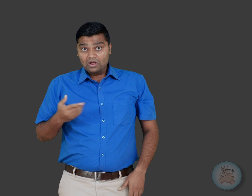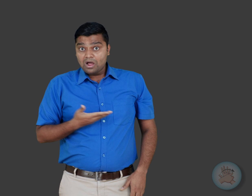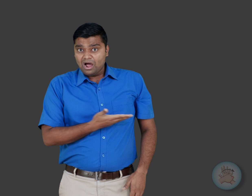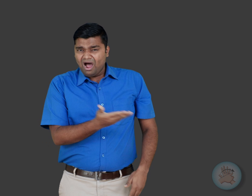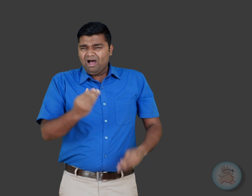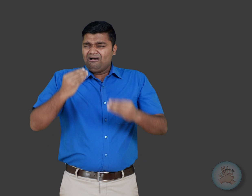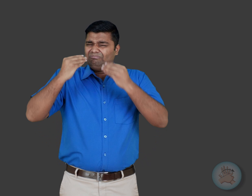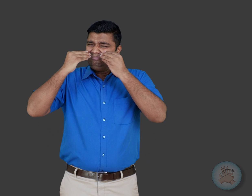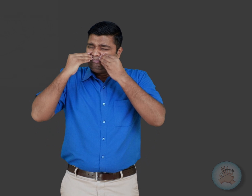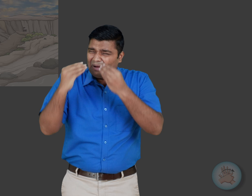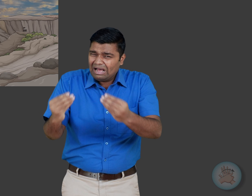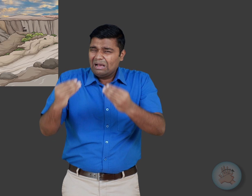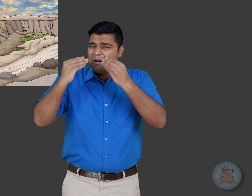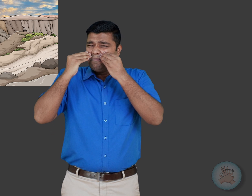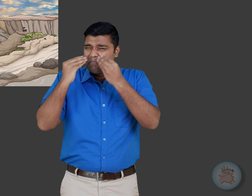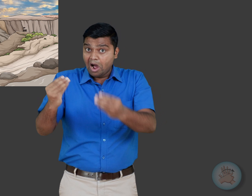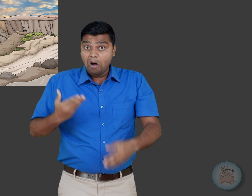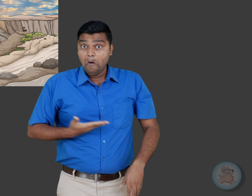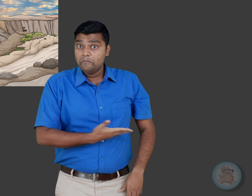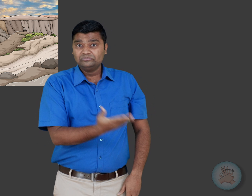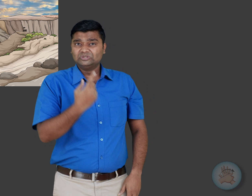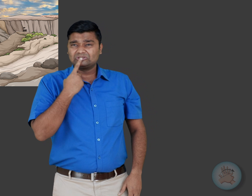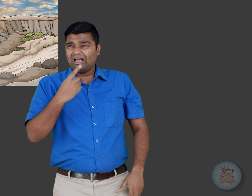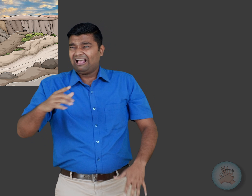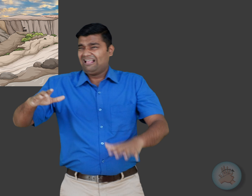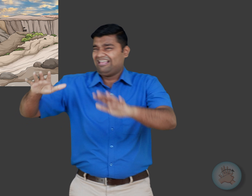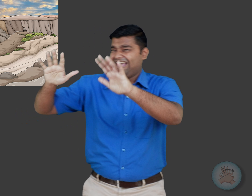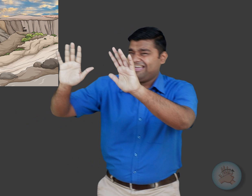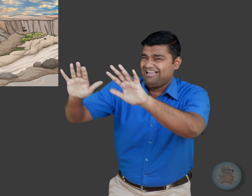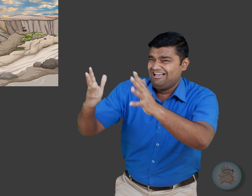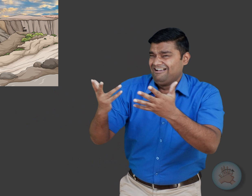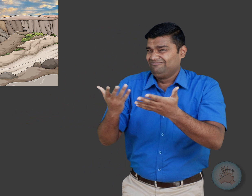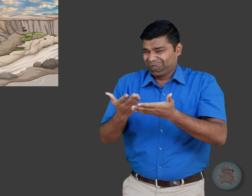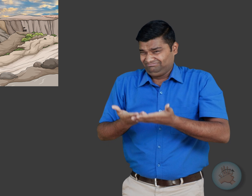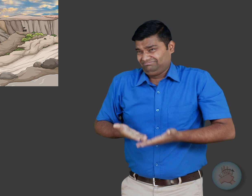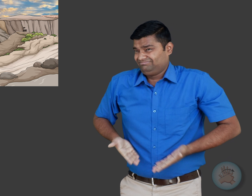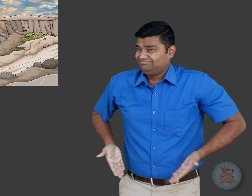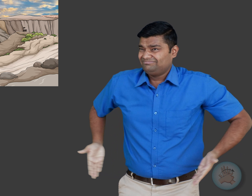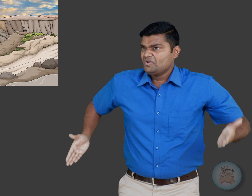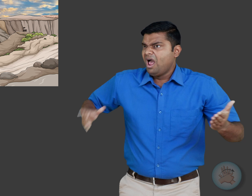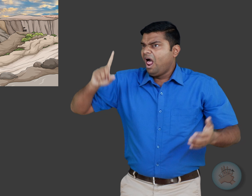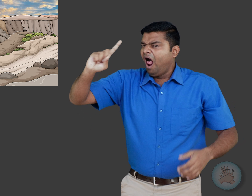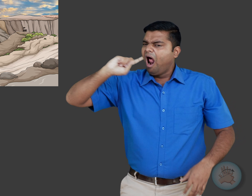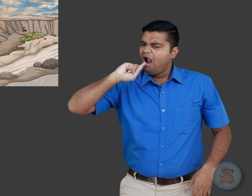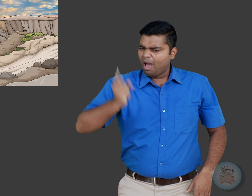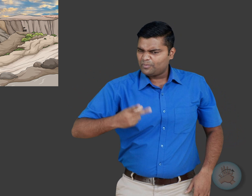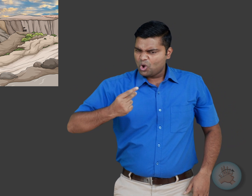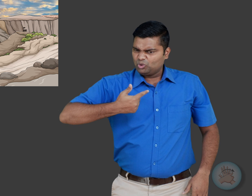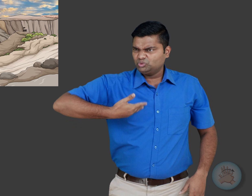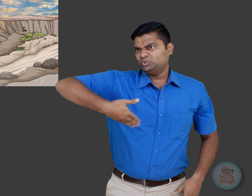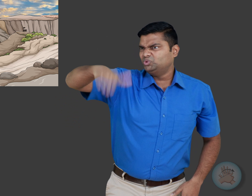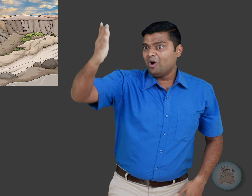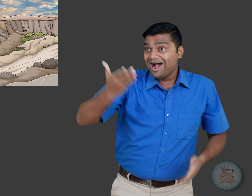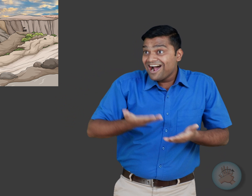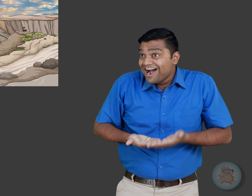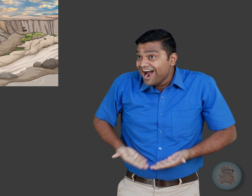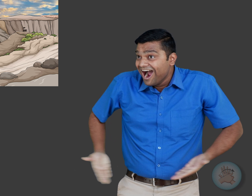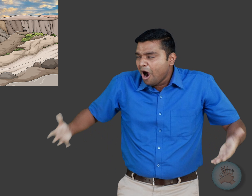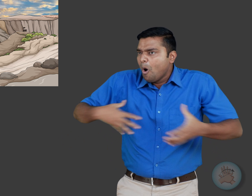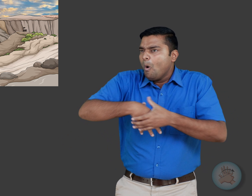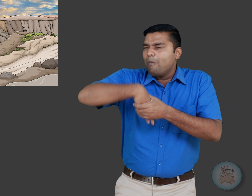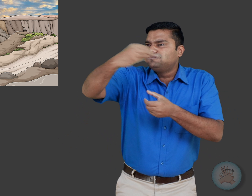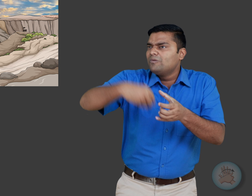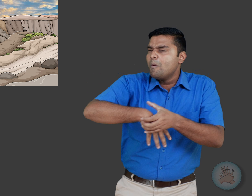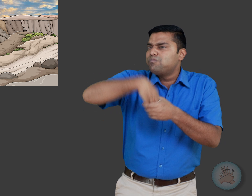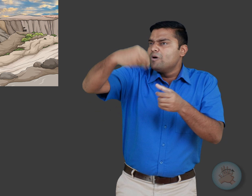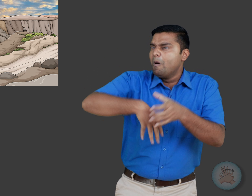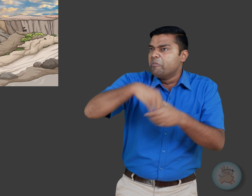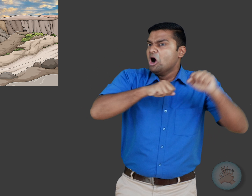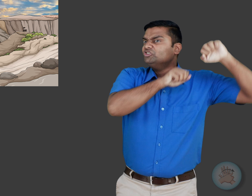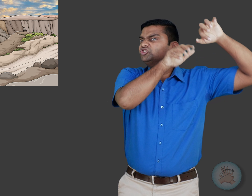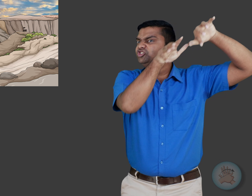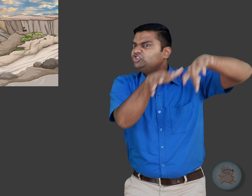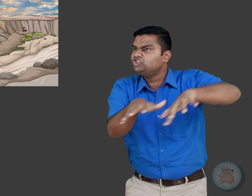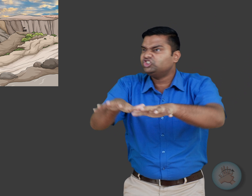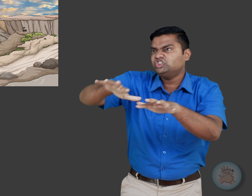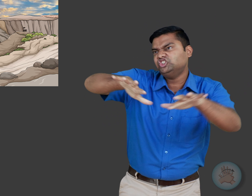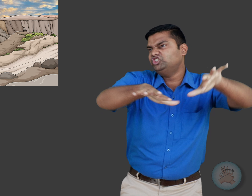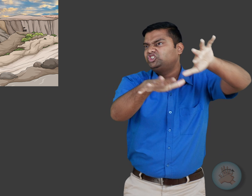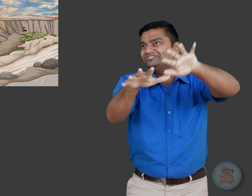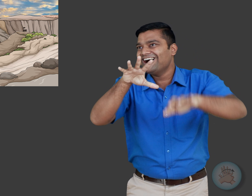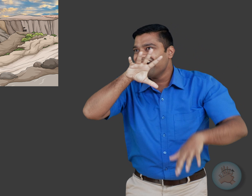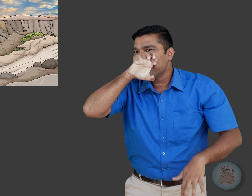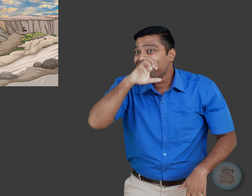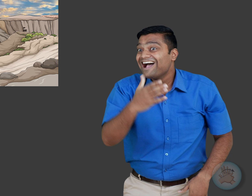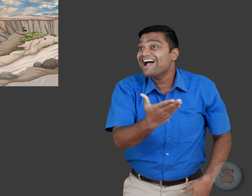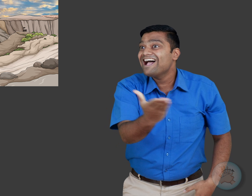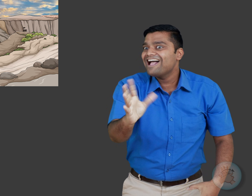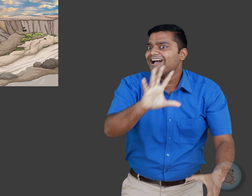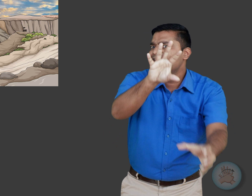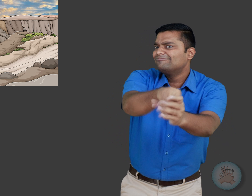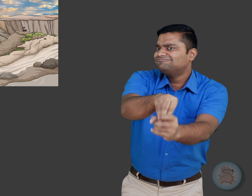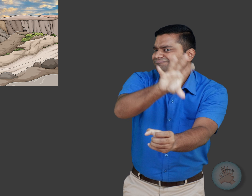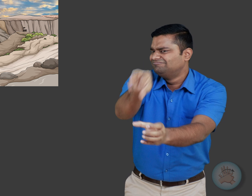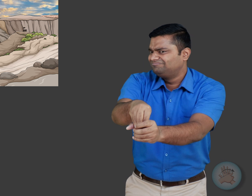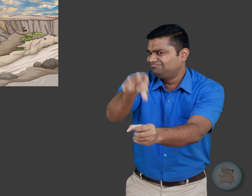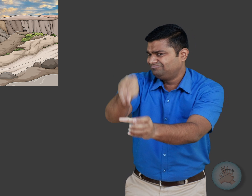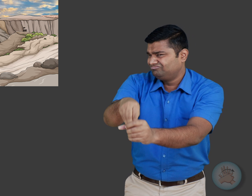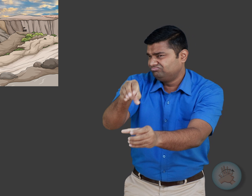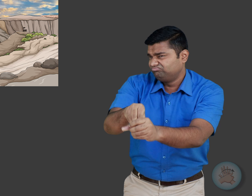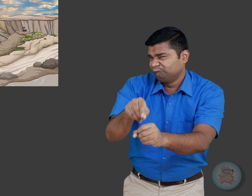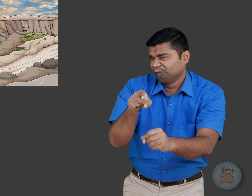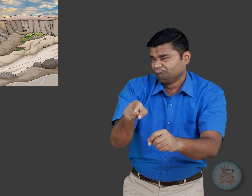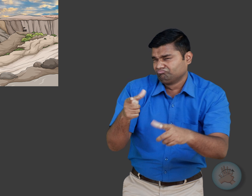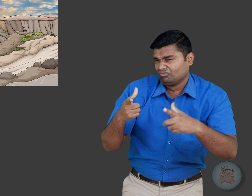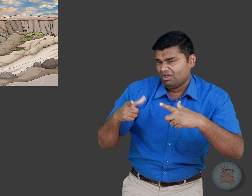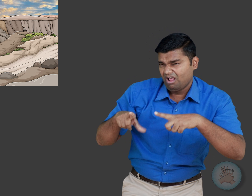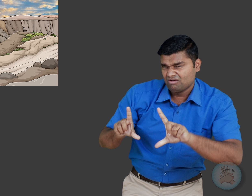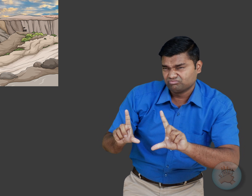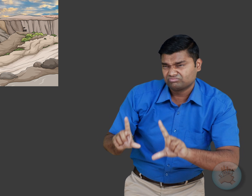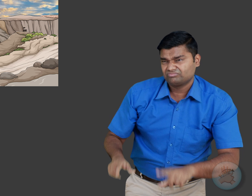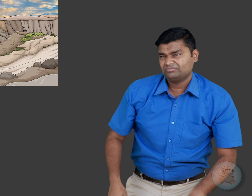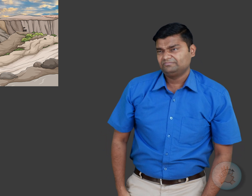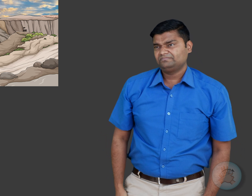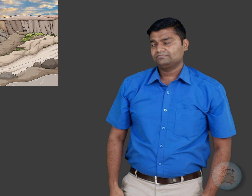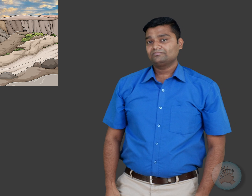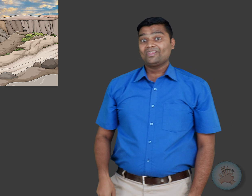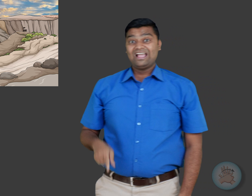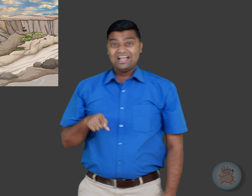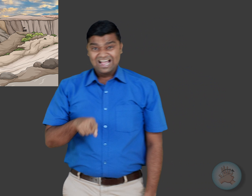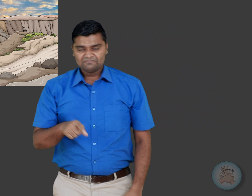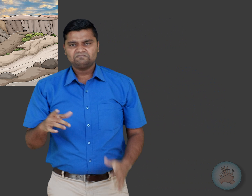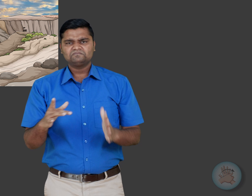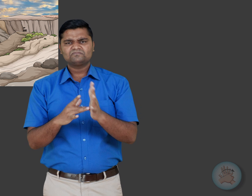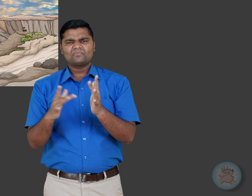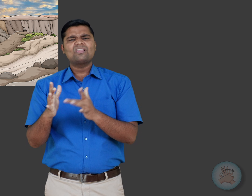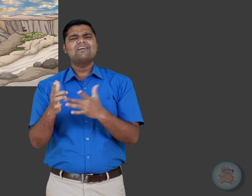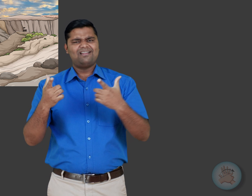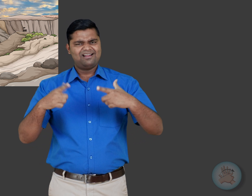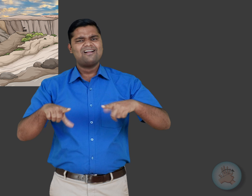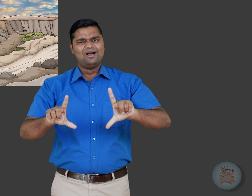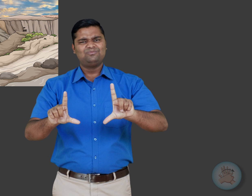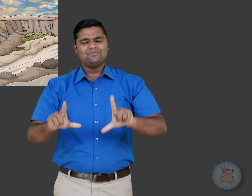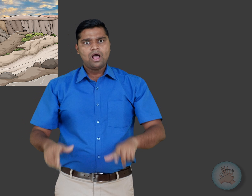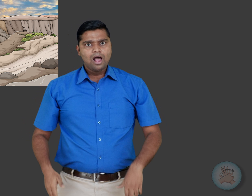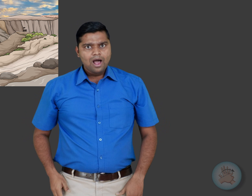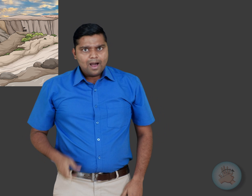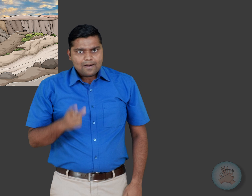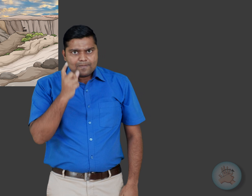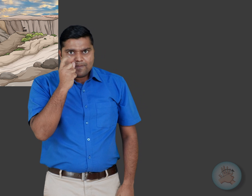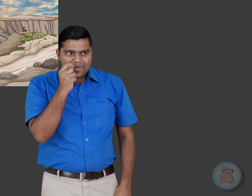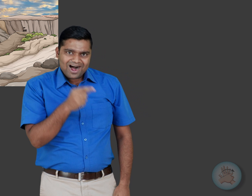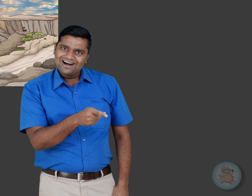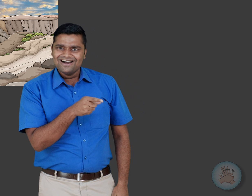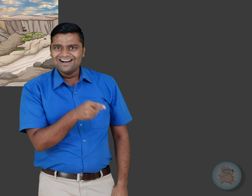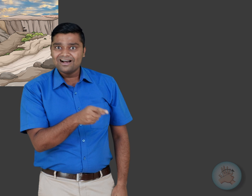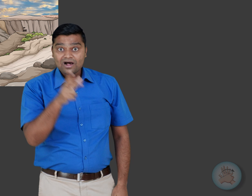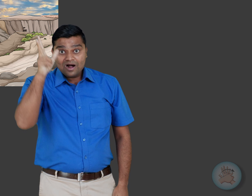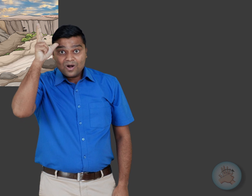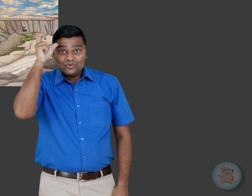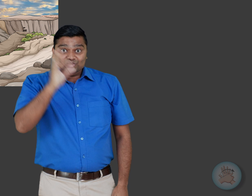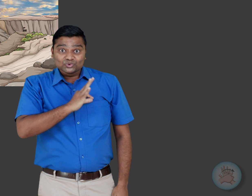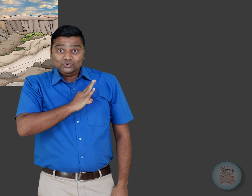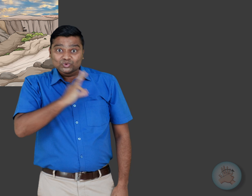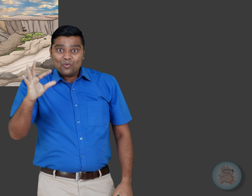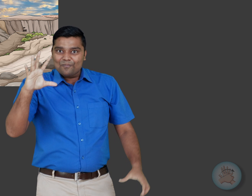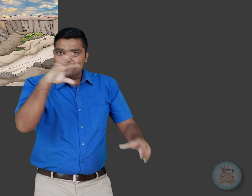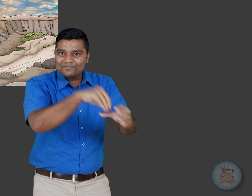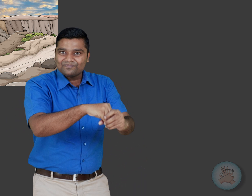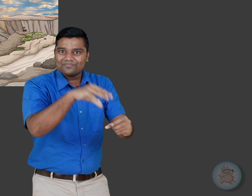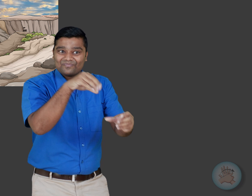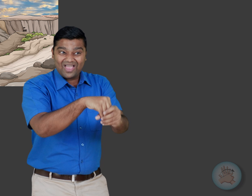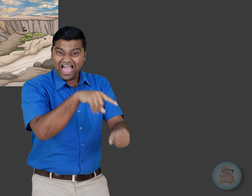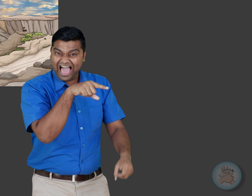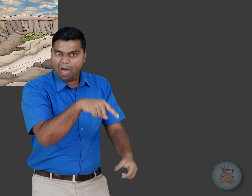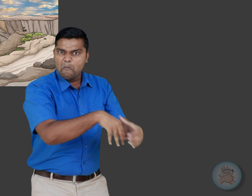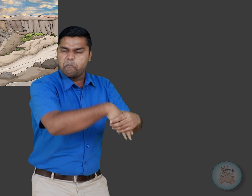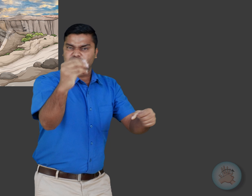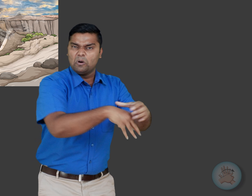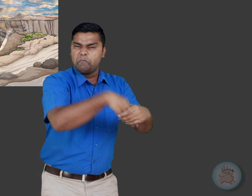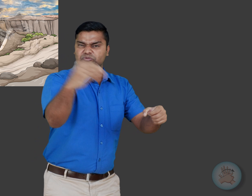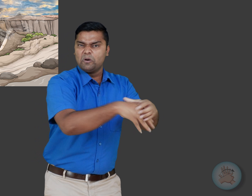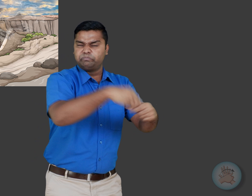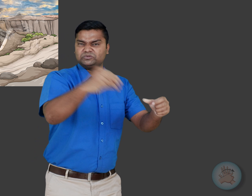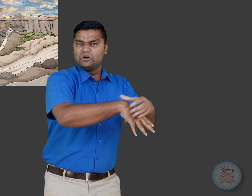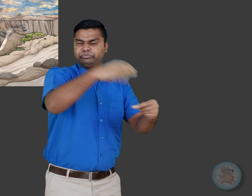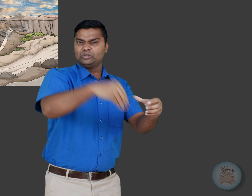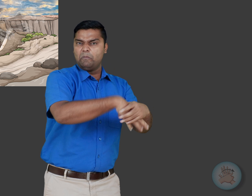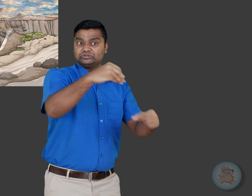So the demons begged Jesus, “Send us to the pigs, so that we may enter them.”